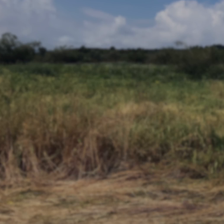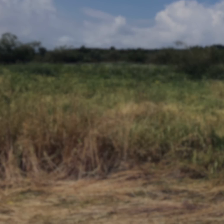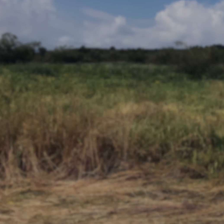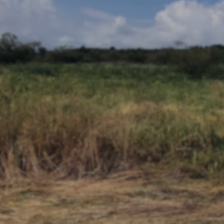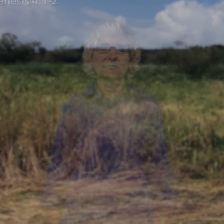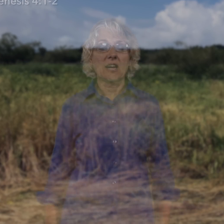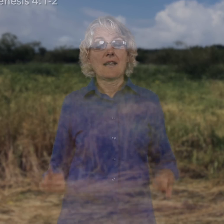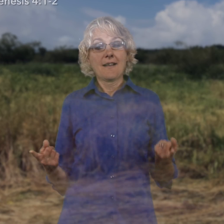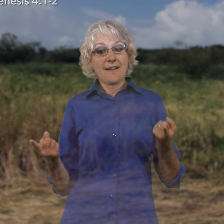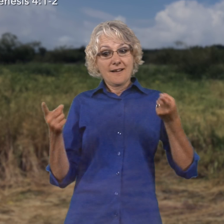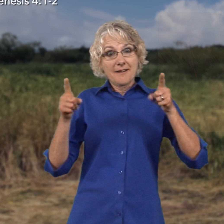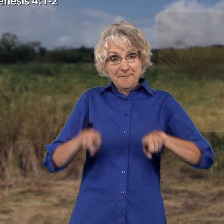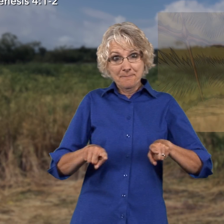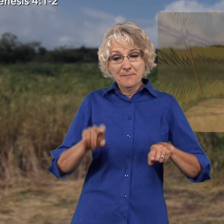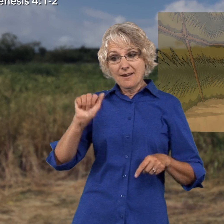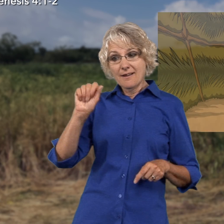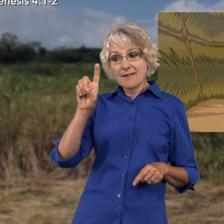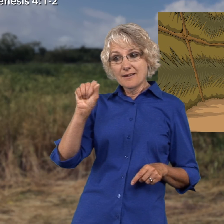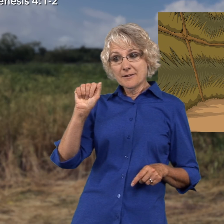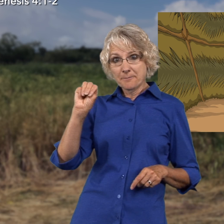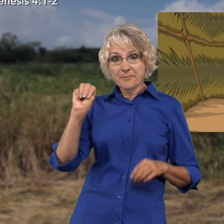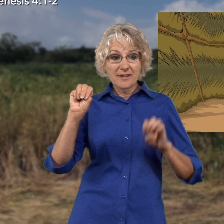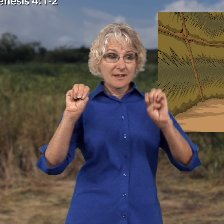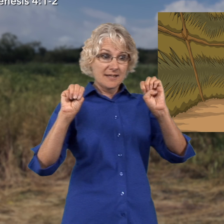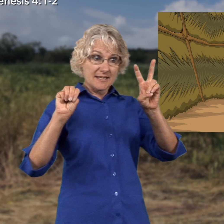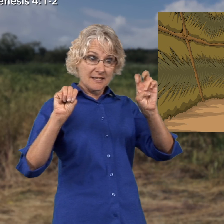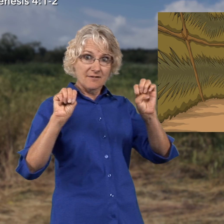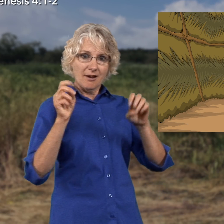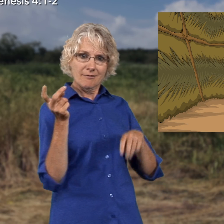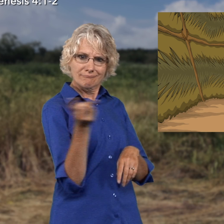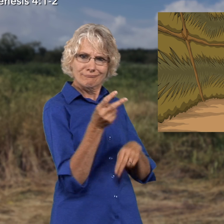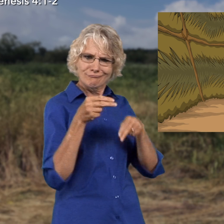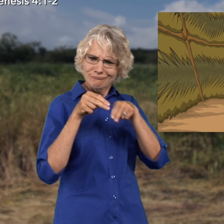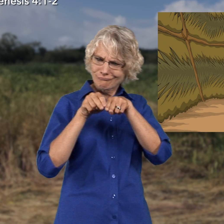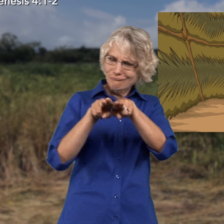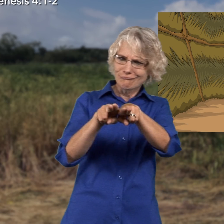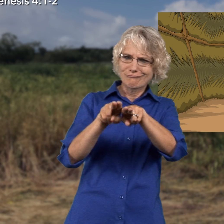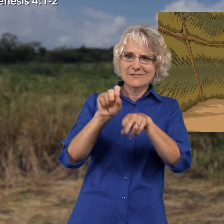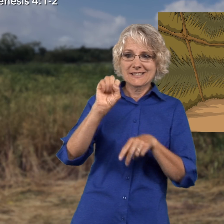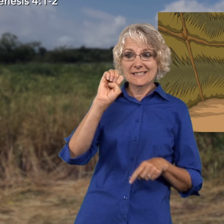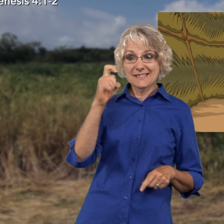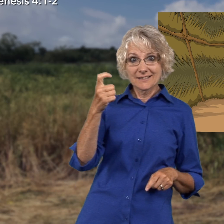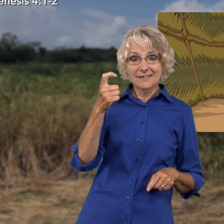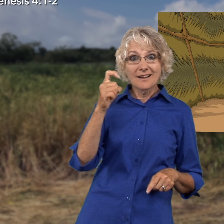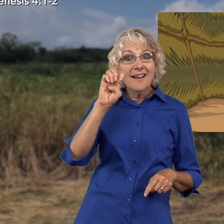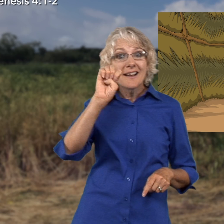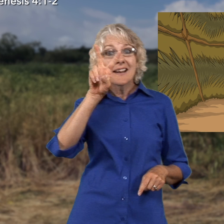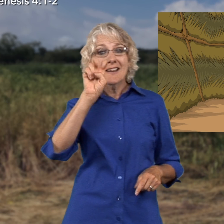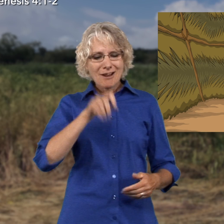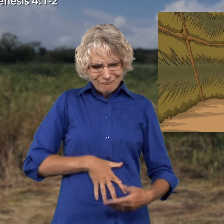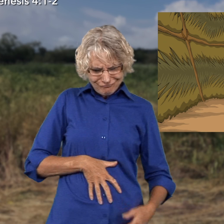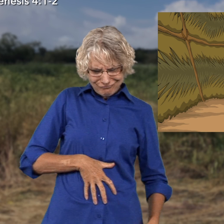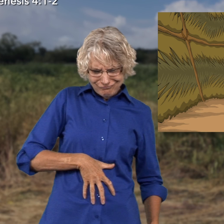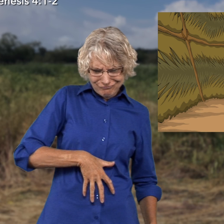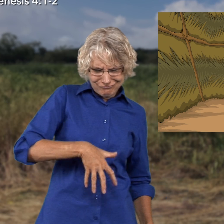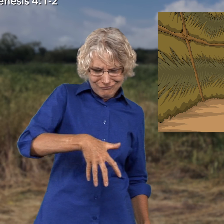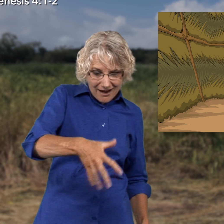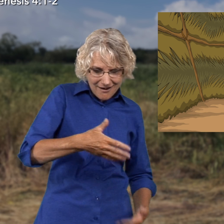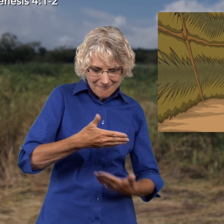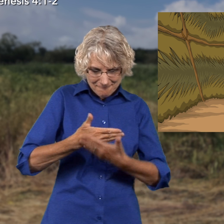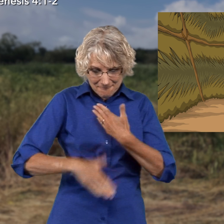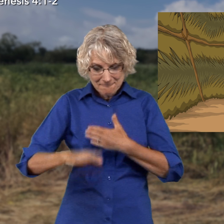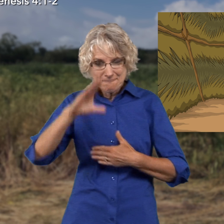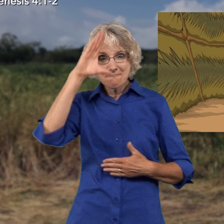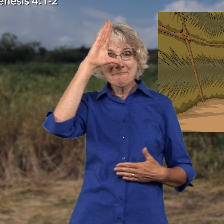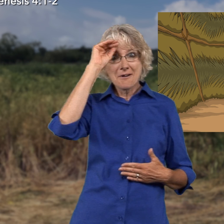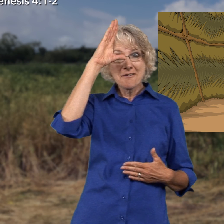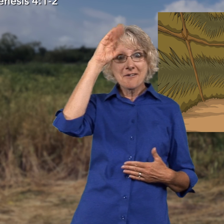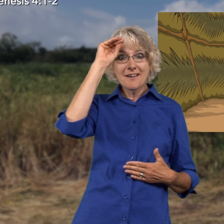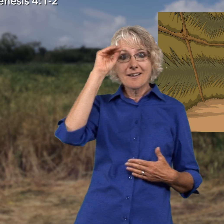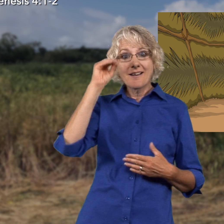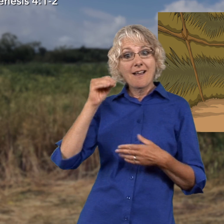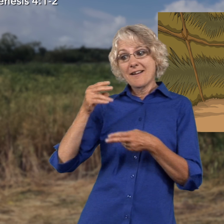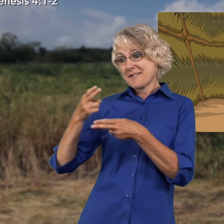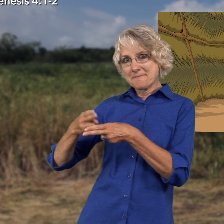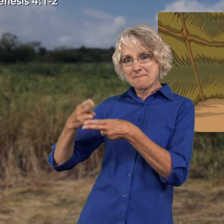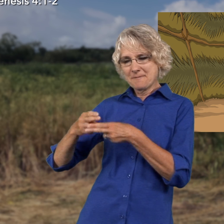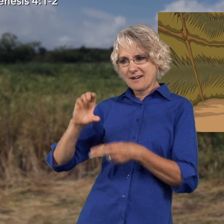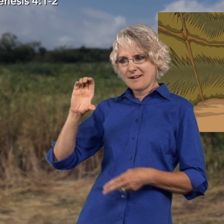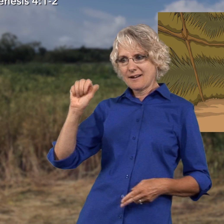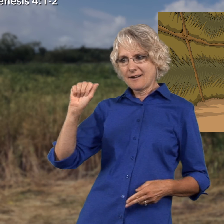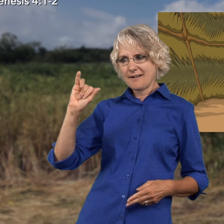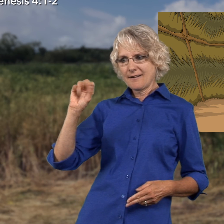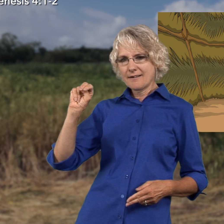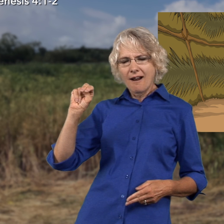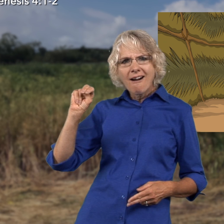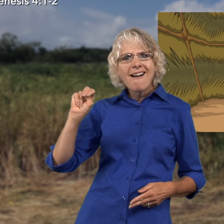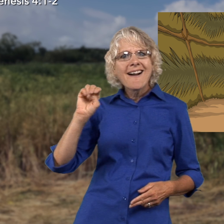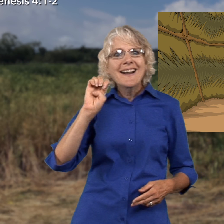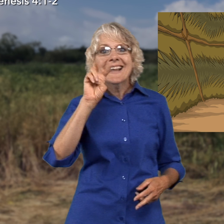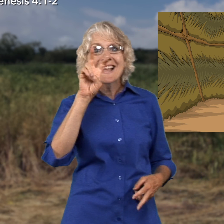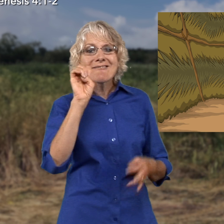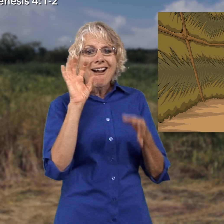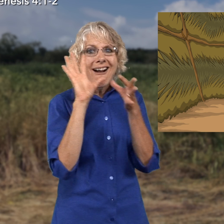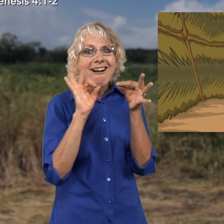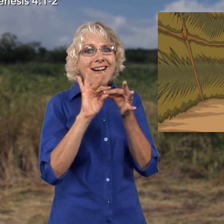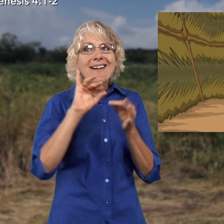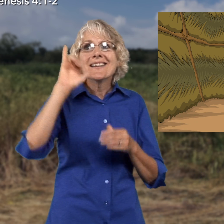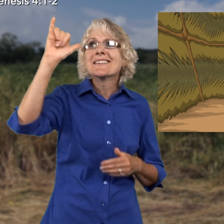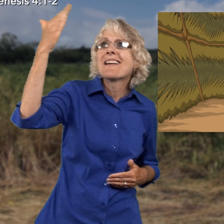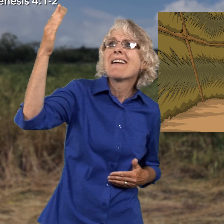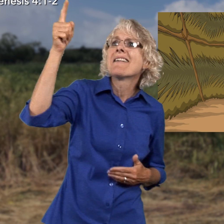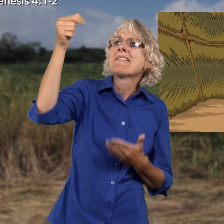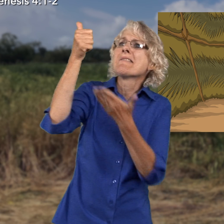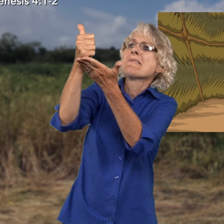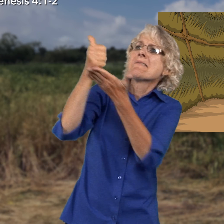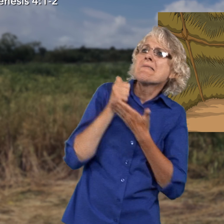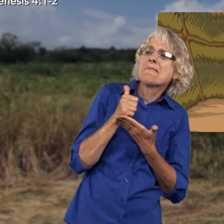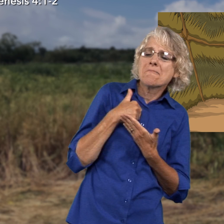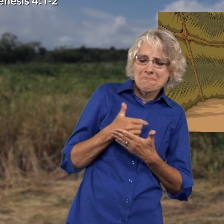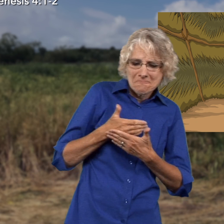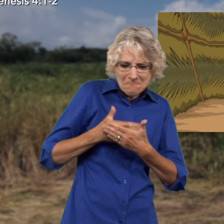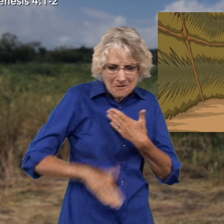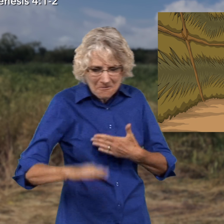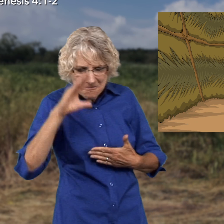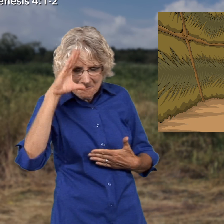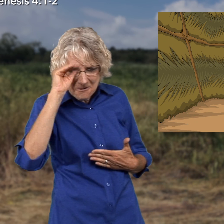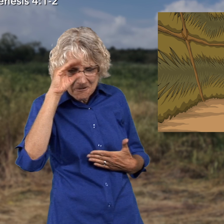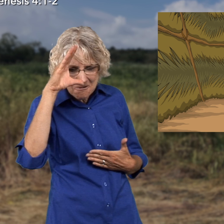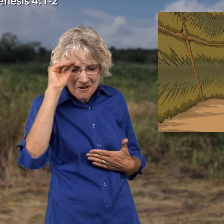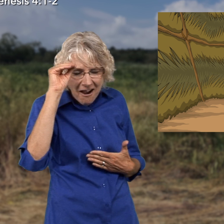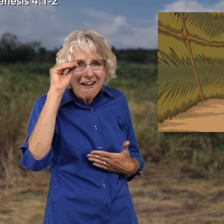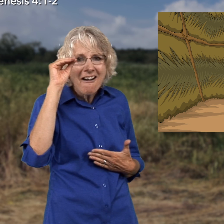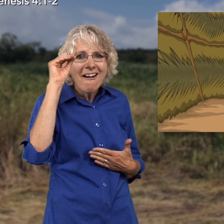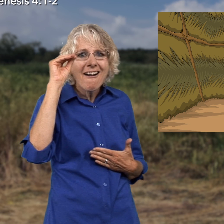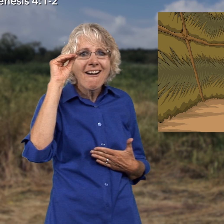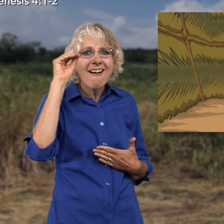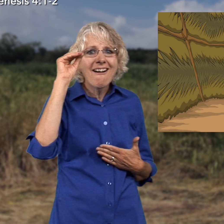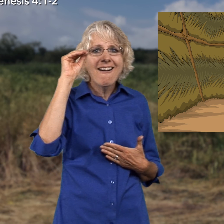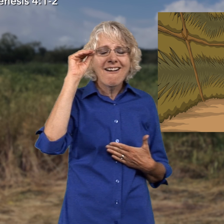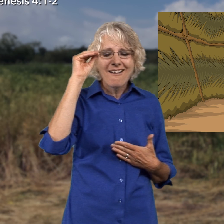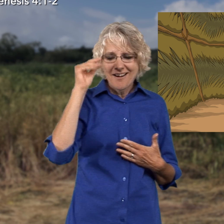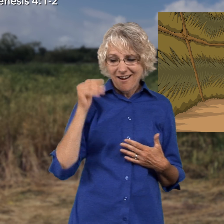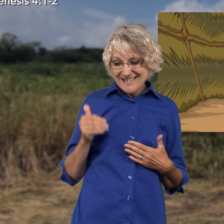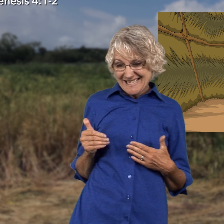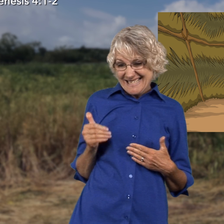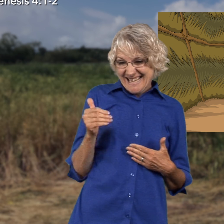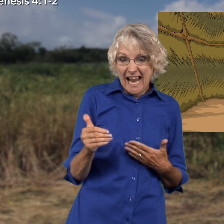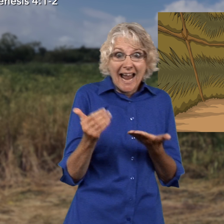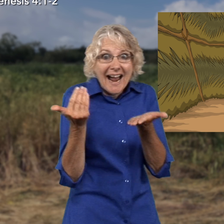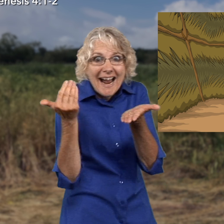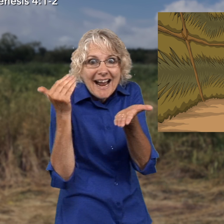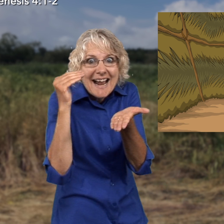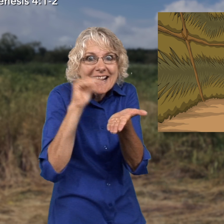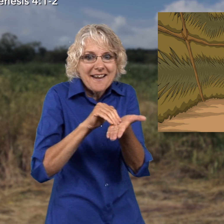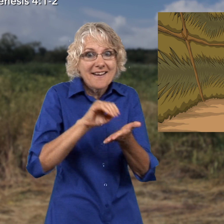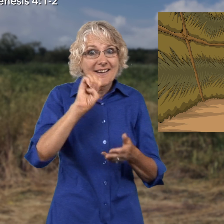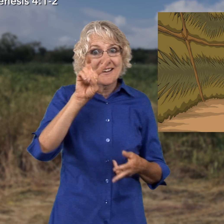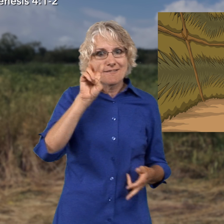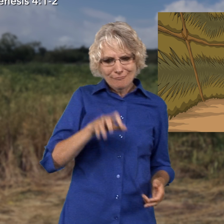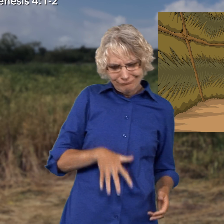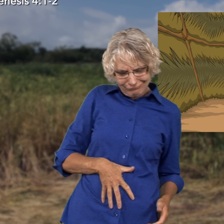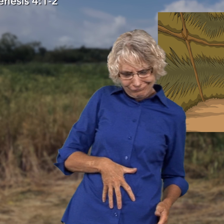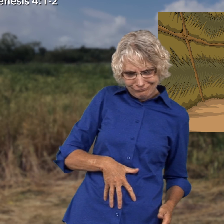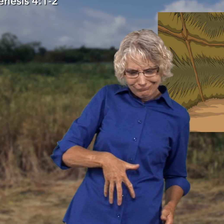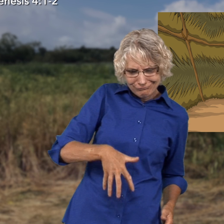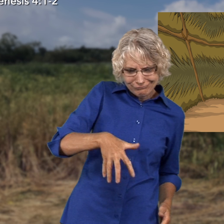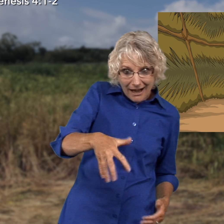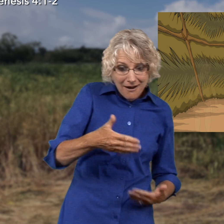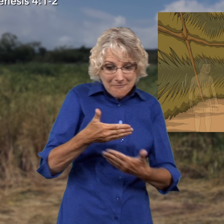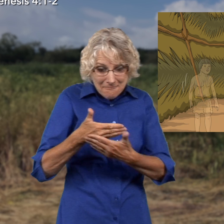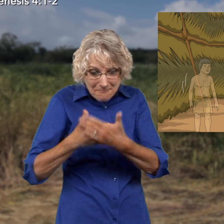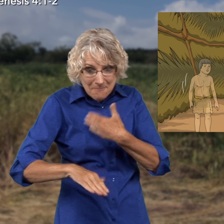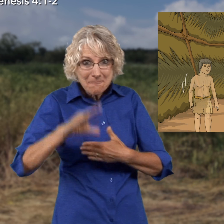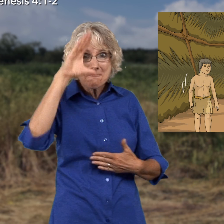And Adam had relations with his wife Eve, and she conceived and gave birth to Cain. “With the help of the LORD I have brought forth a man,” she said.